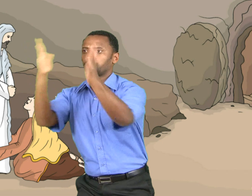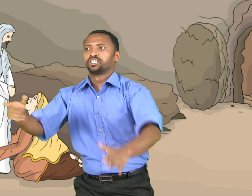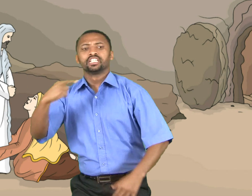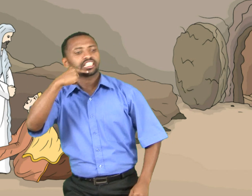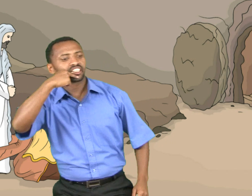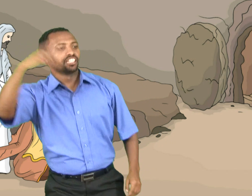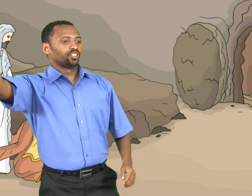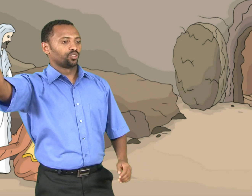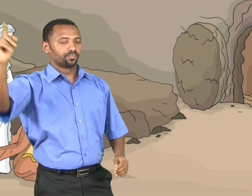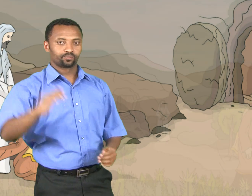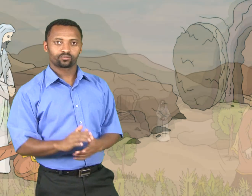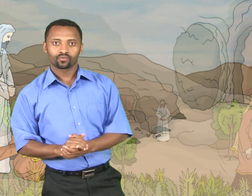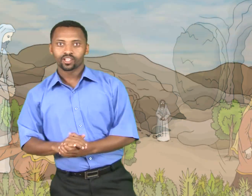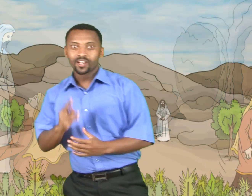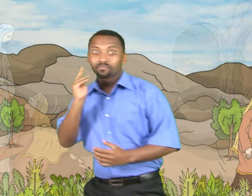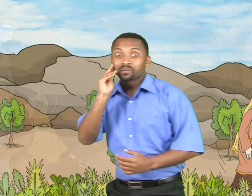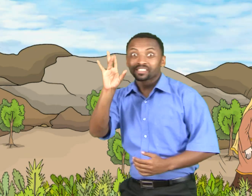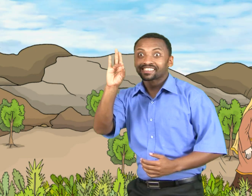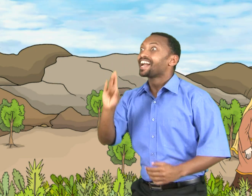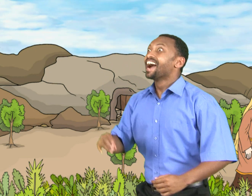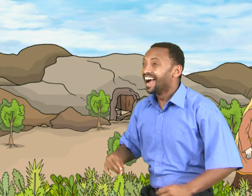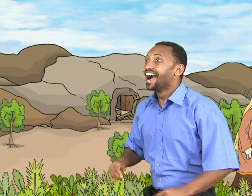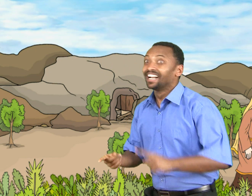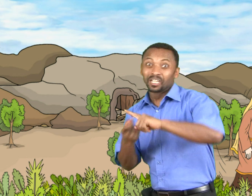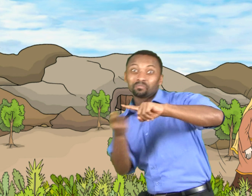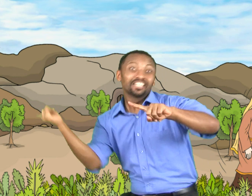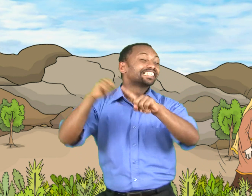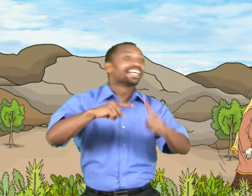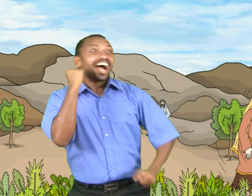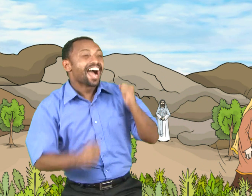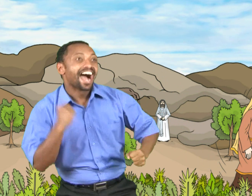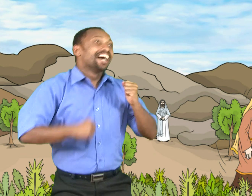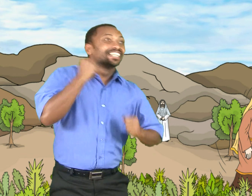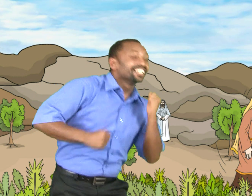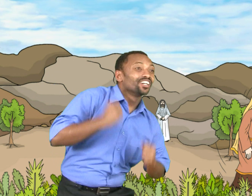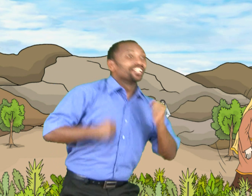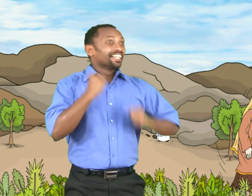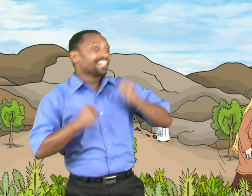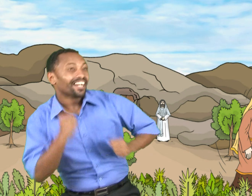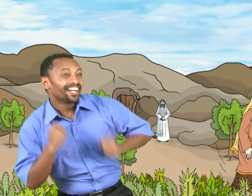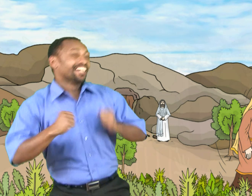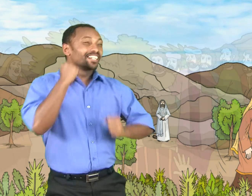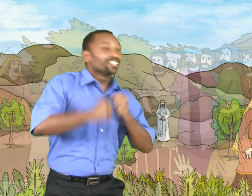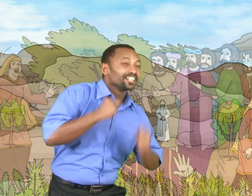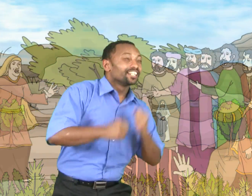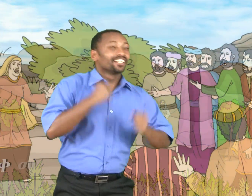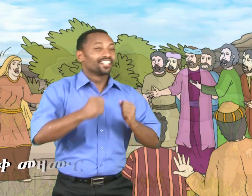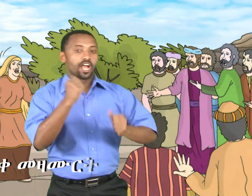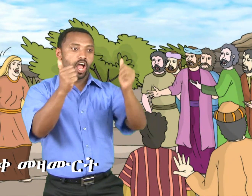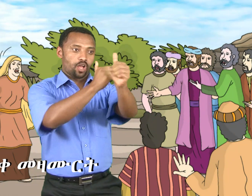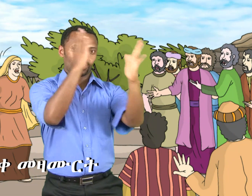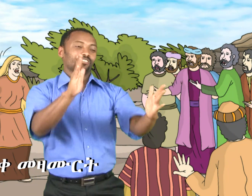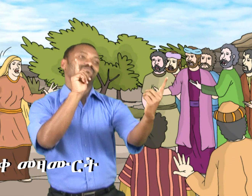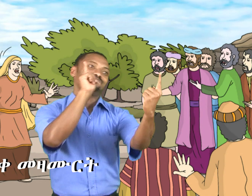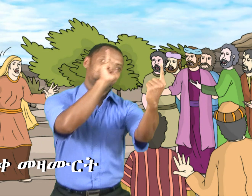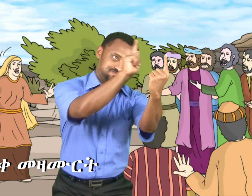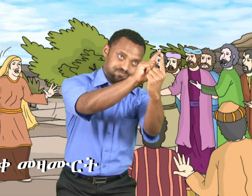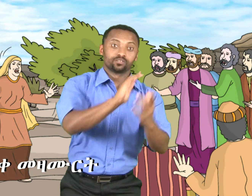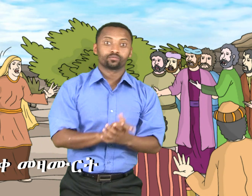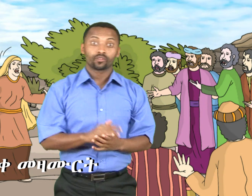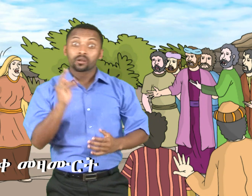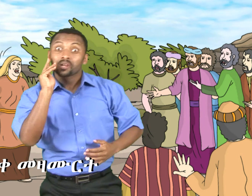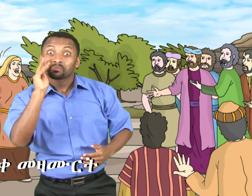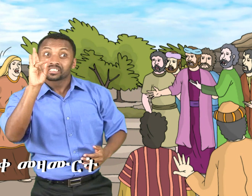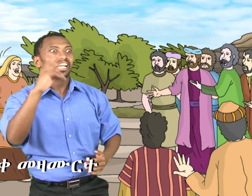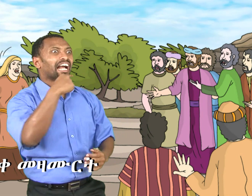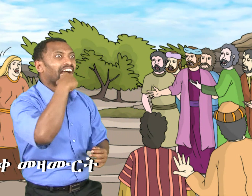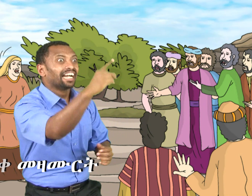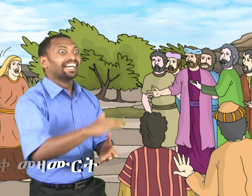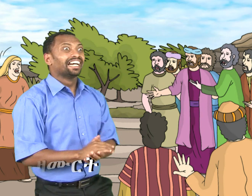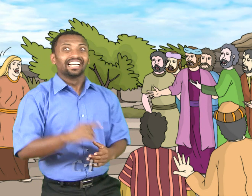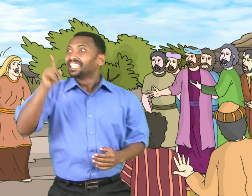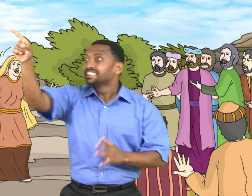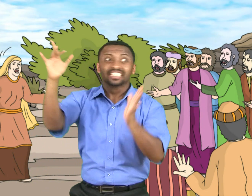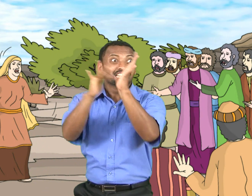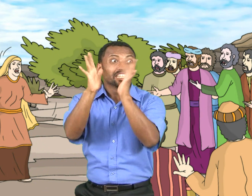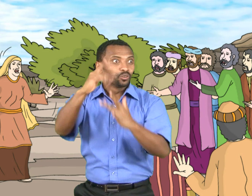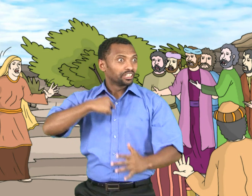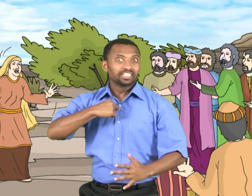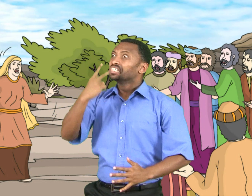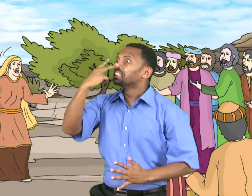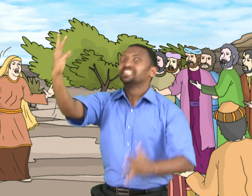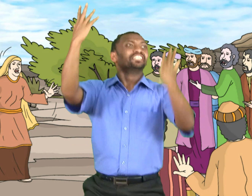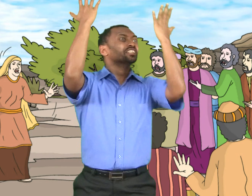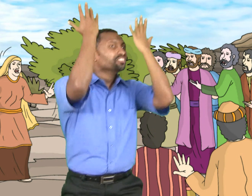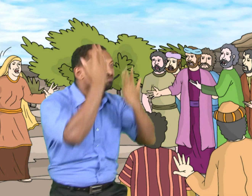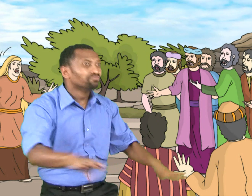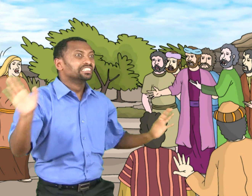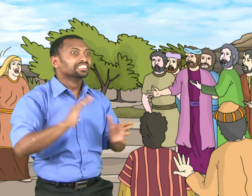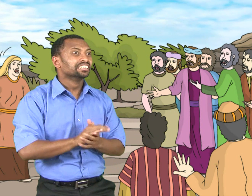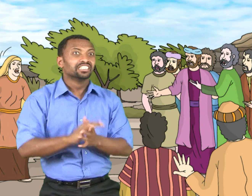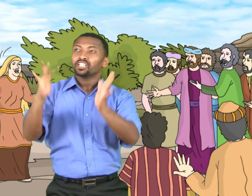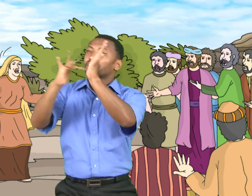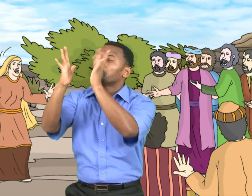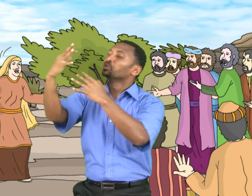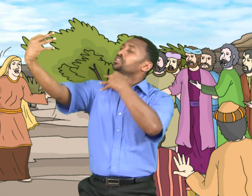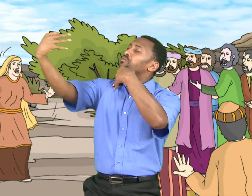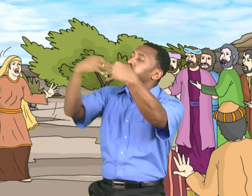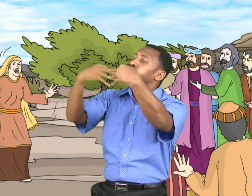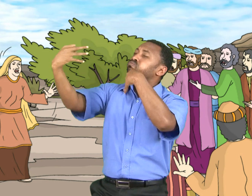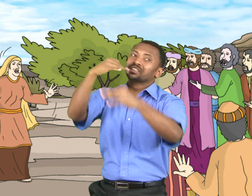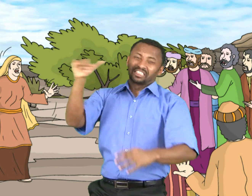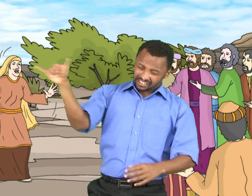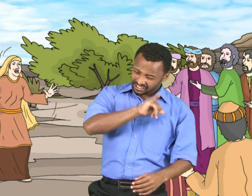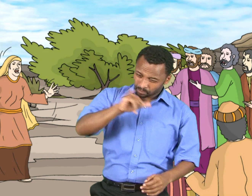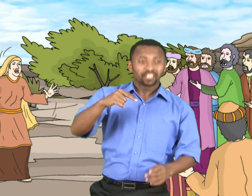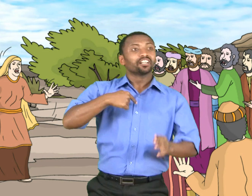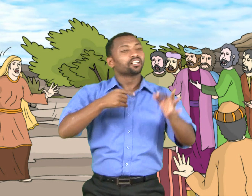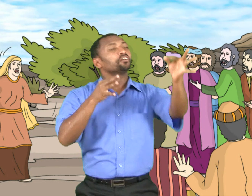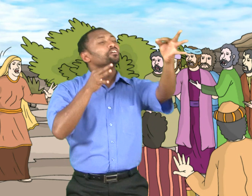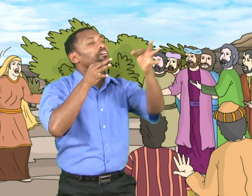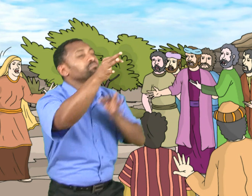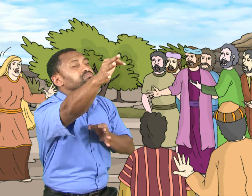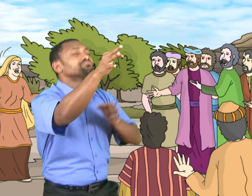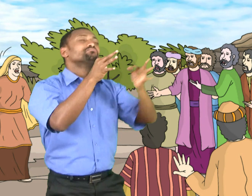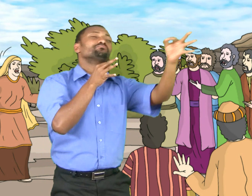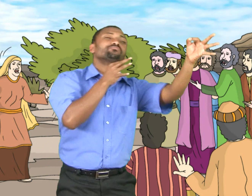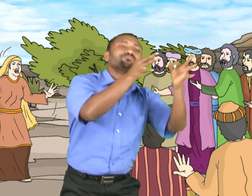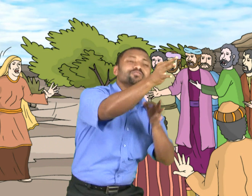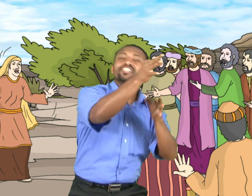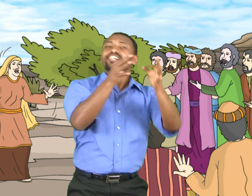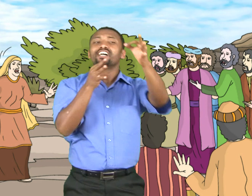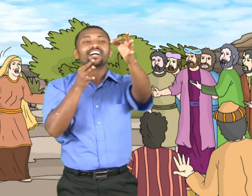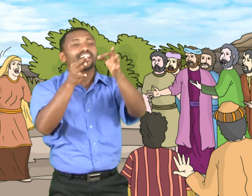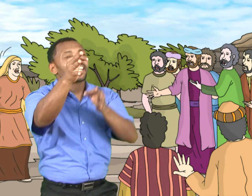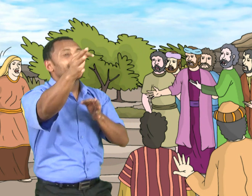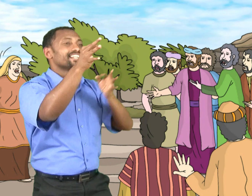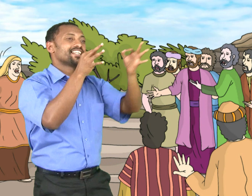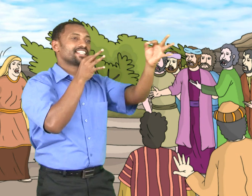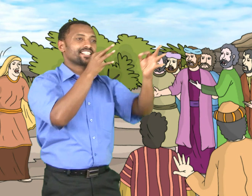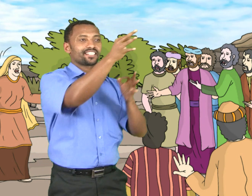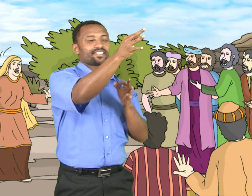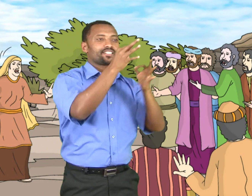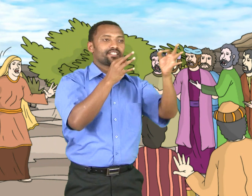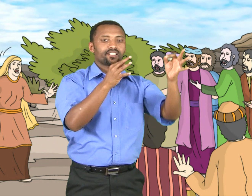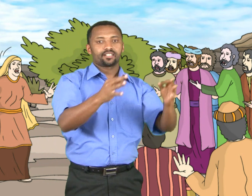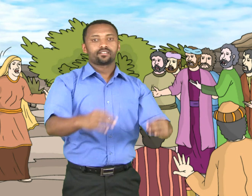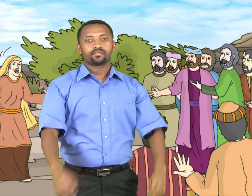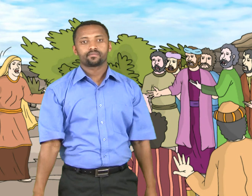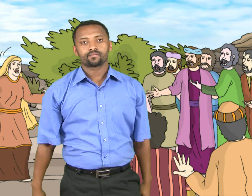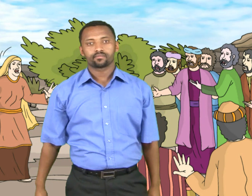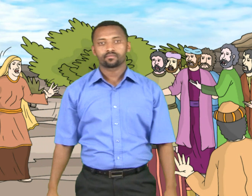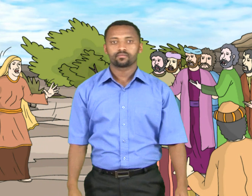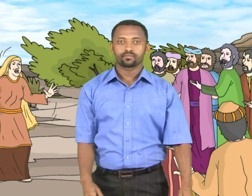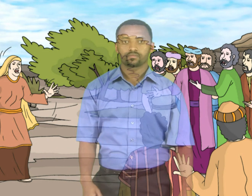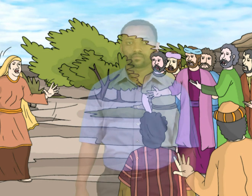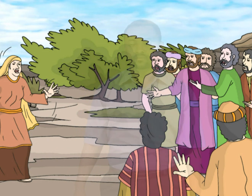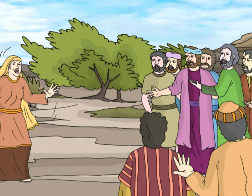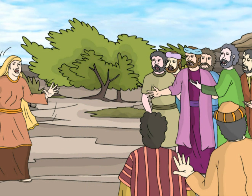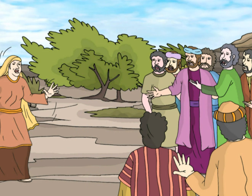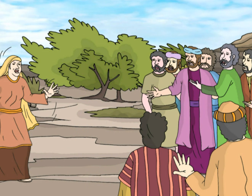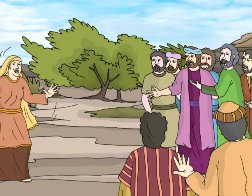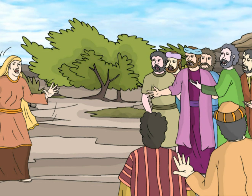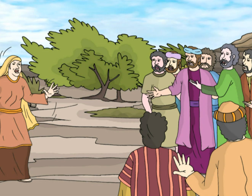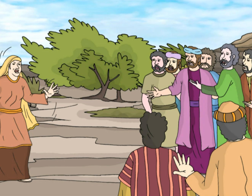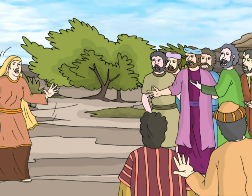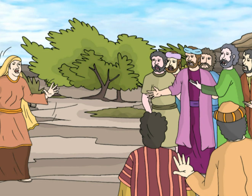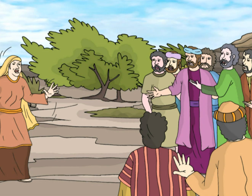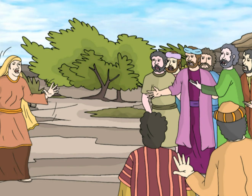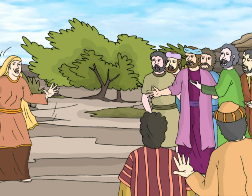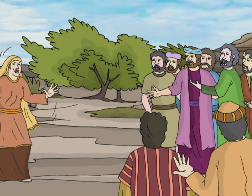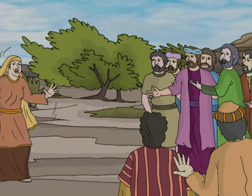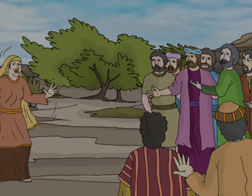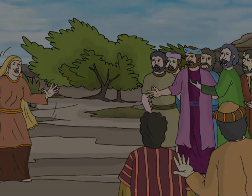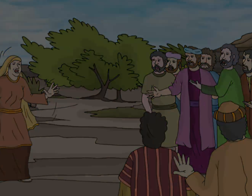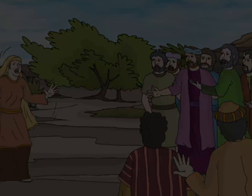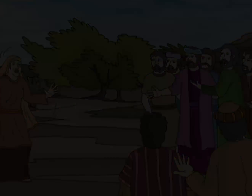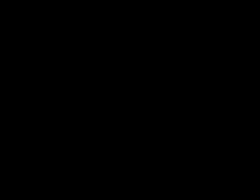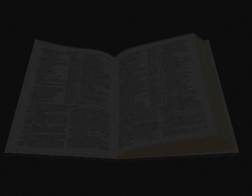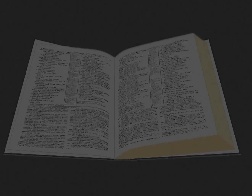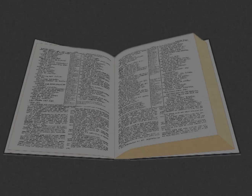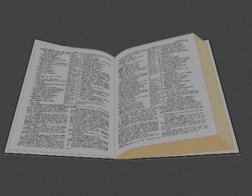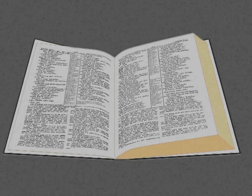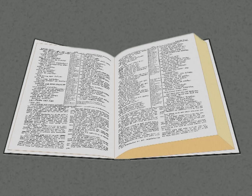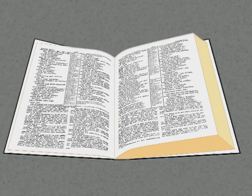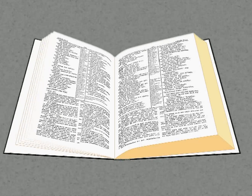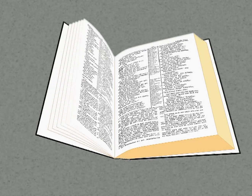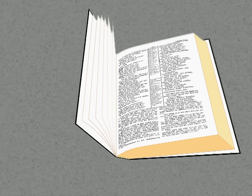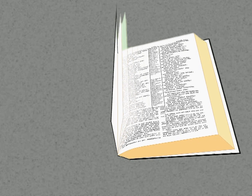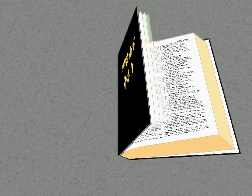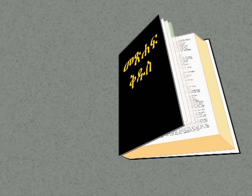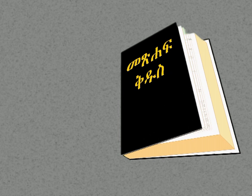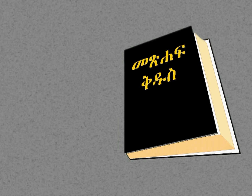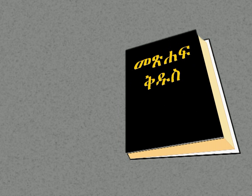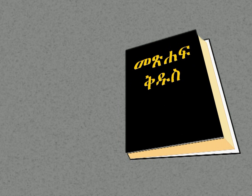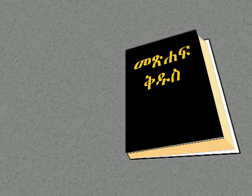But go and tell My brothers, ‘I am ascending to My Father and your Father, to My God and your God.’” Mary Magdalene went and announced to the disciples, “I have seen the Lord!” And she told them what He had said to her.